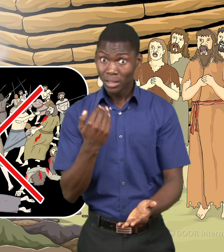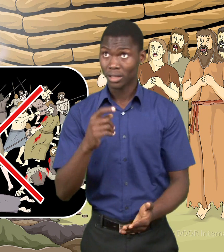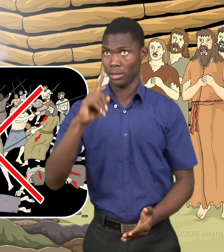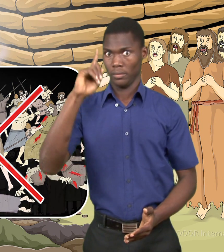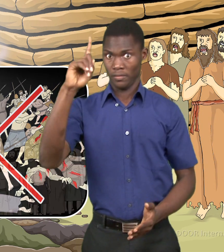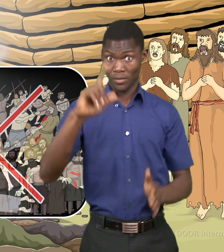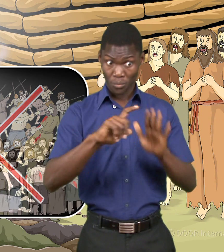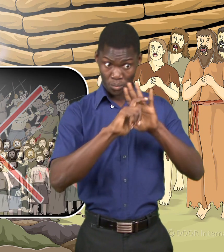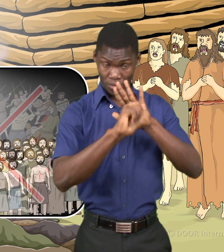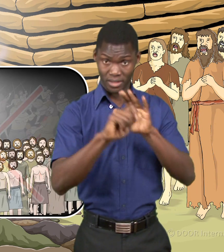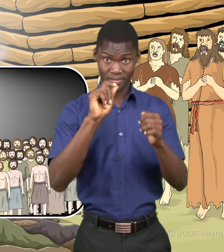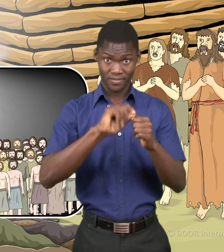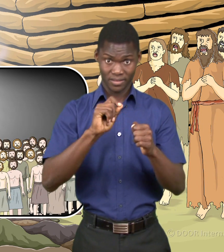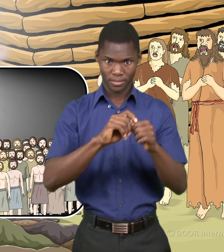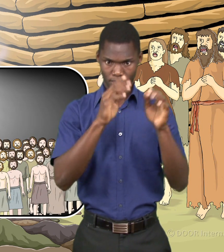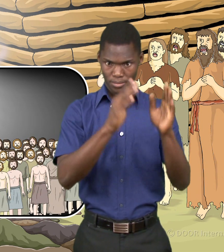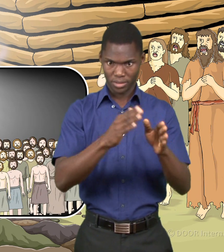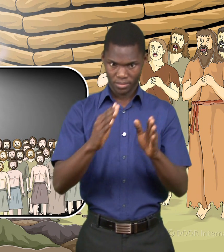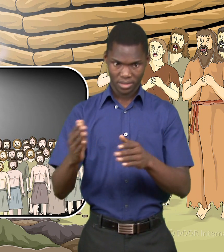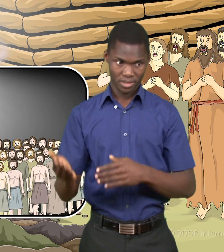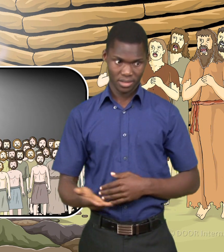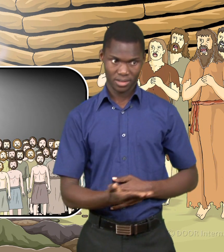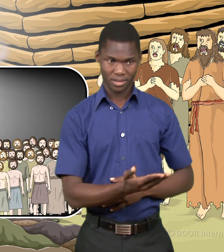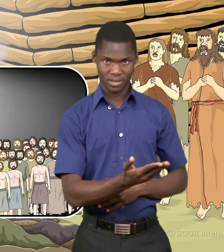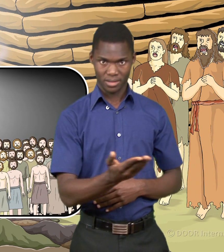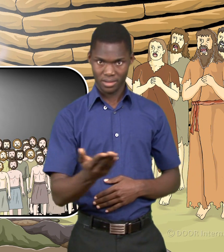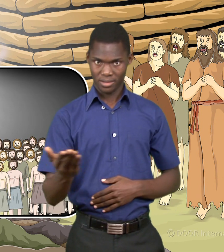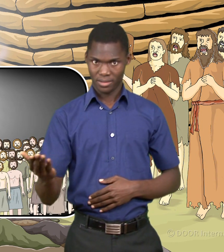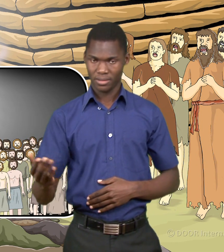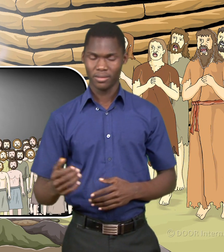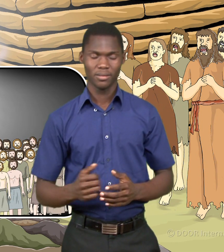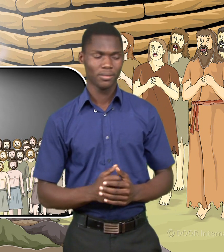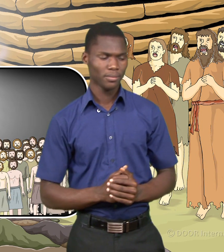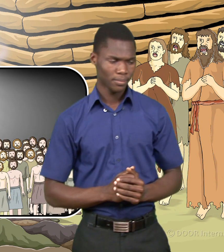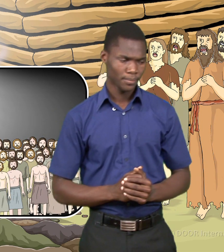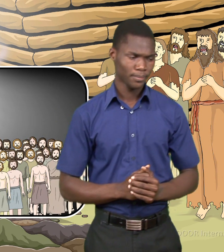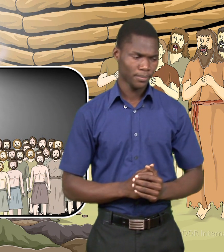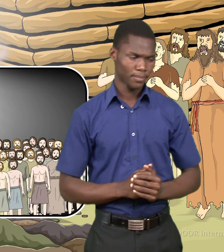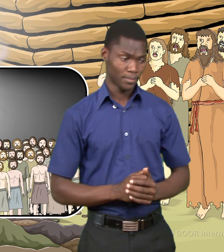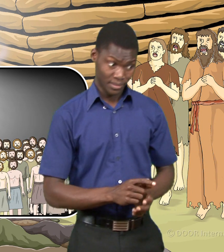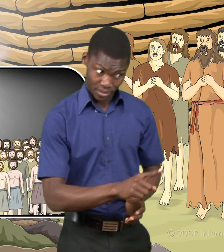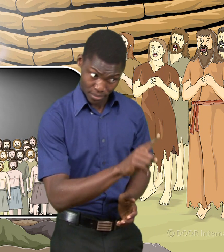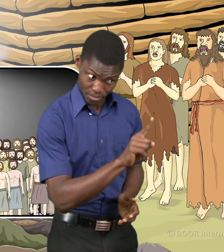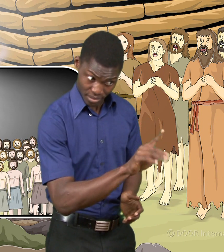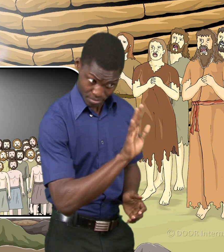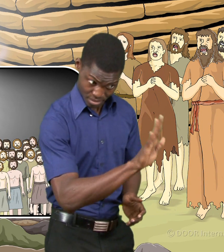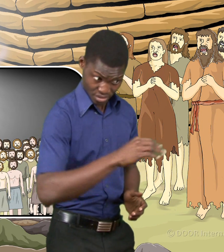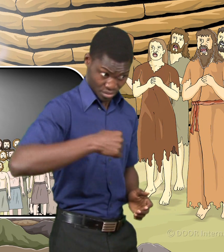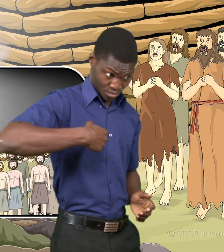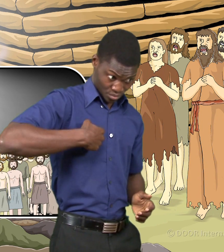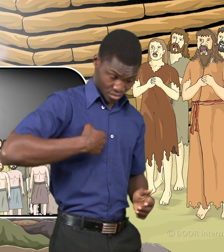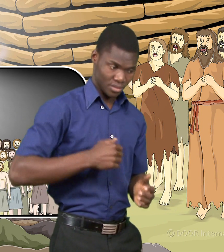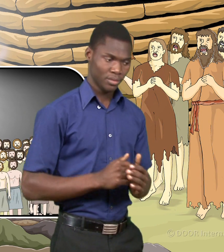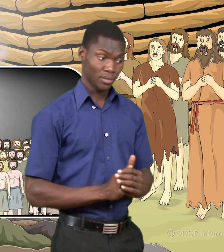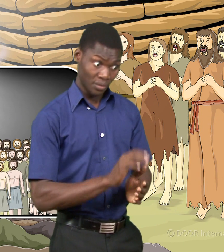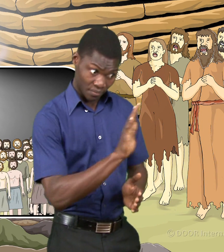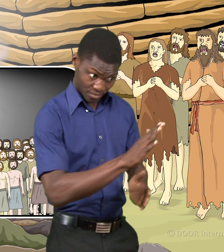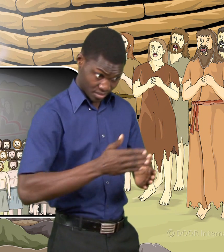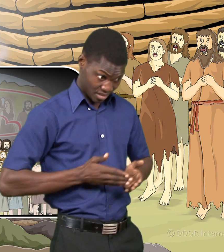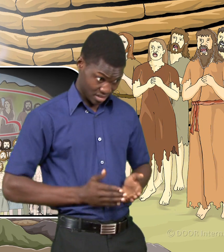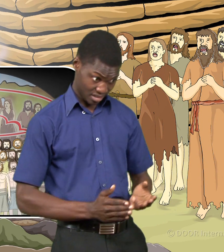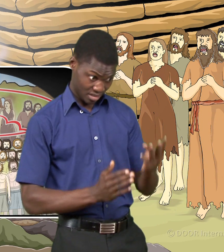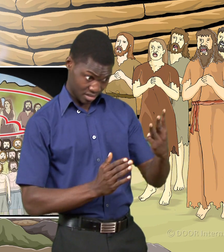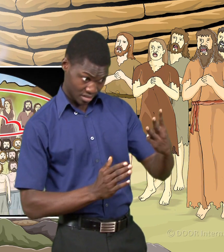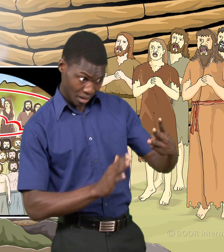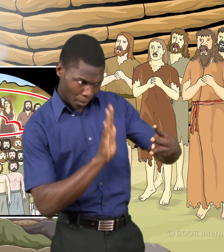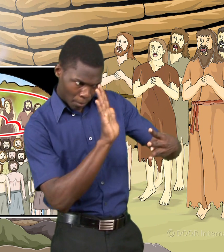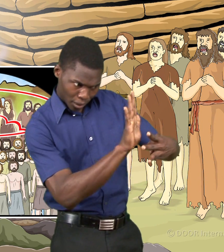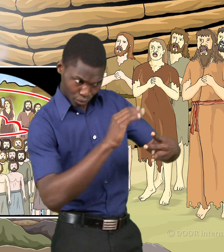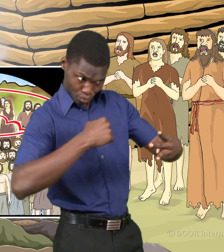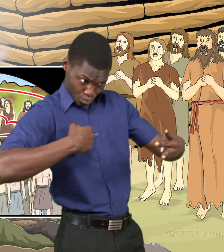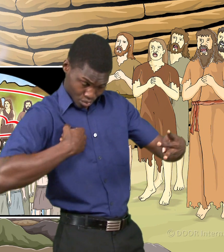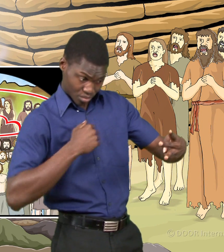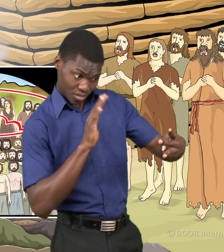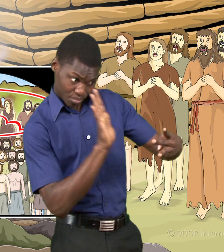for in His own image God has made mankind.